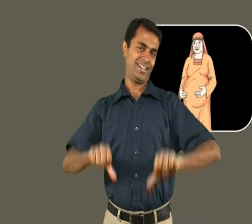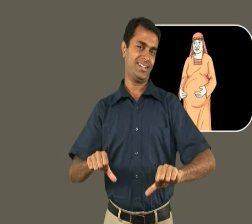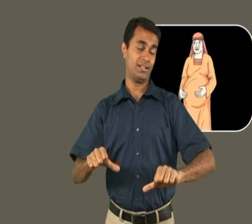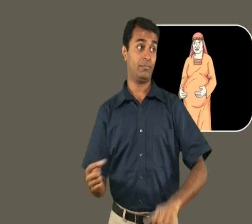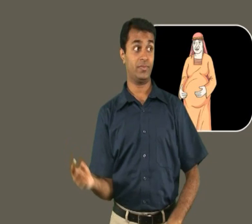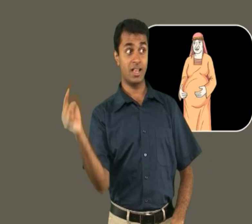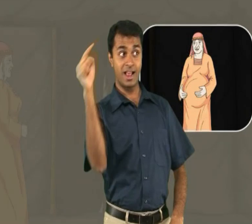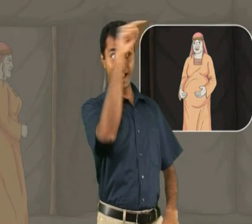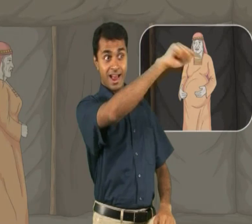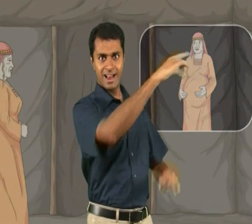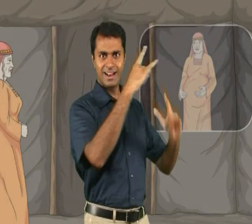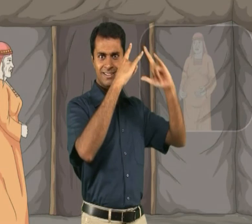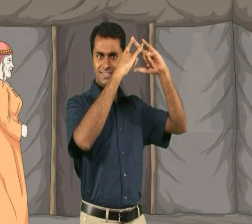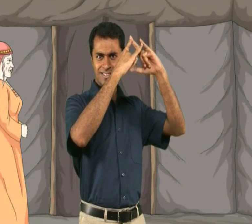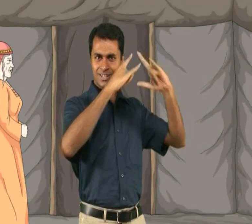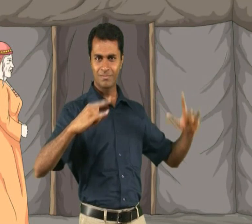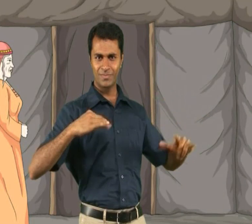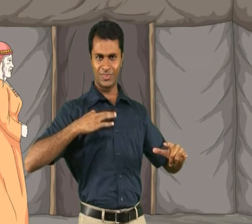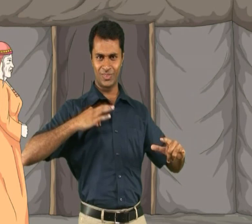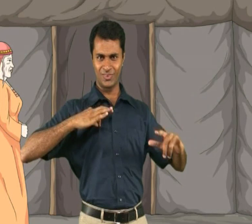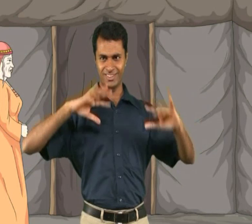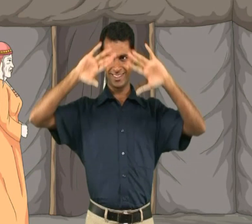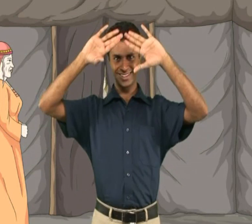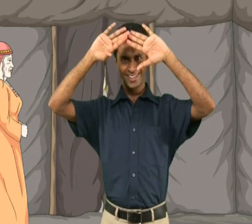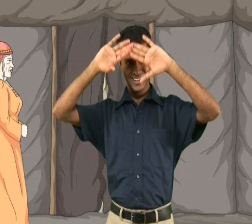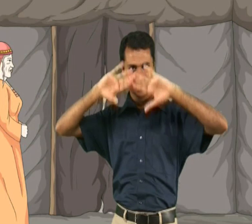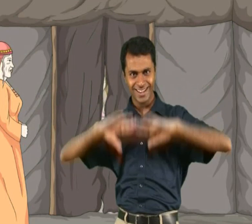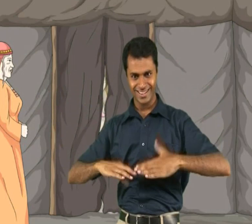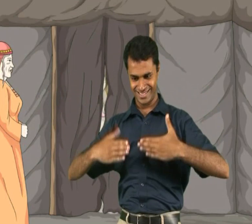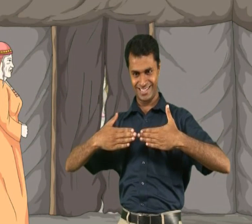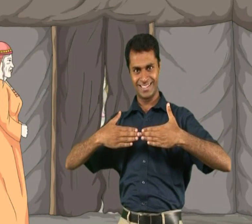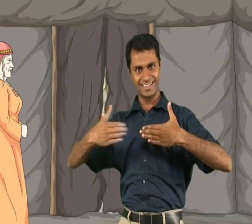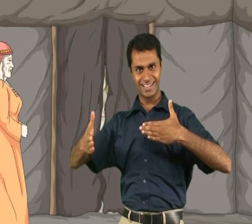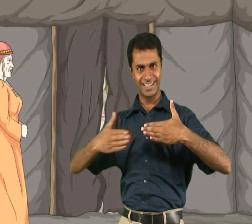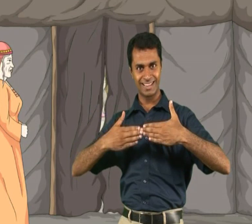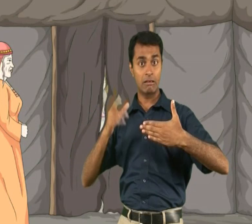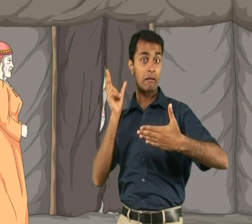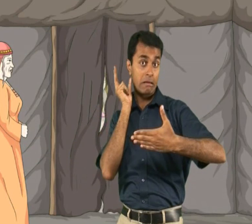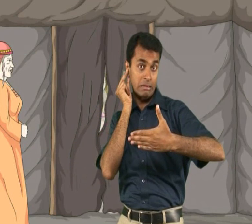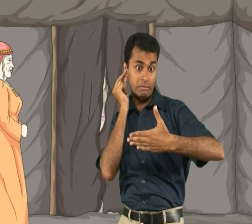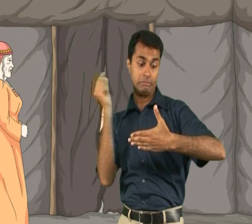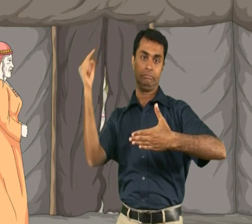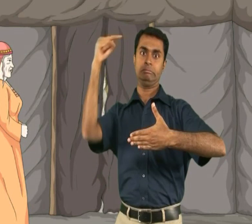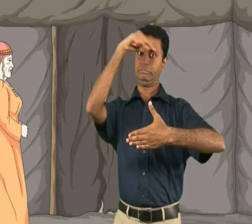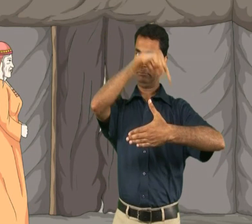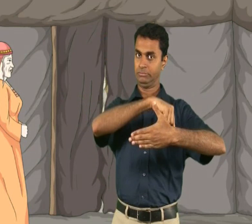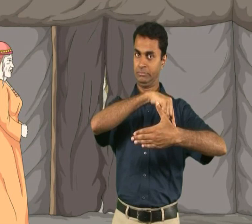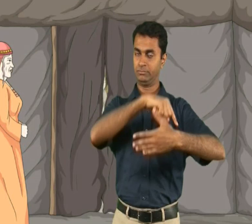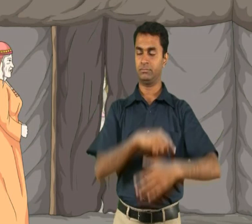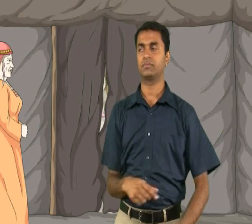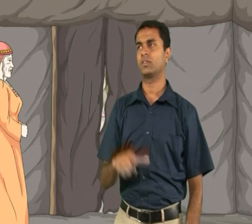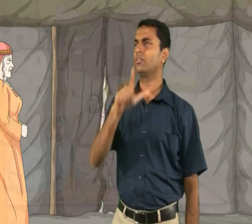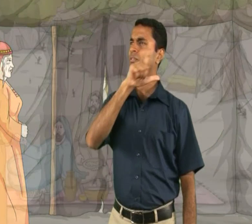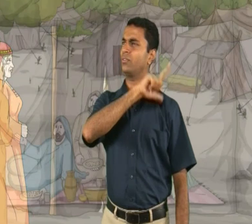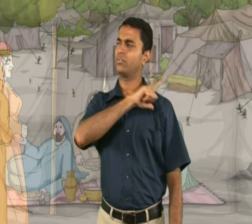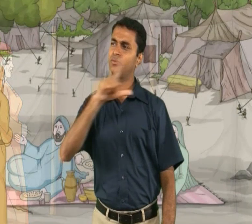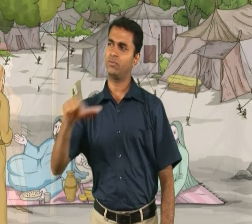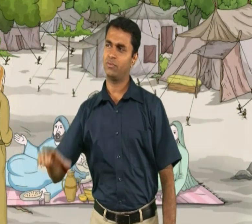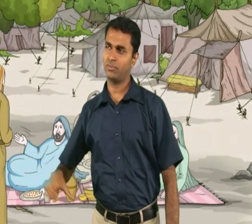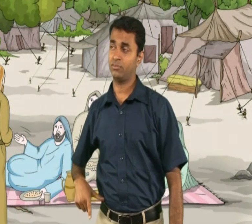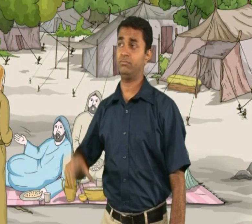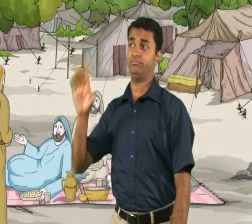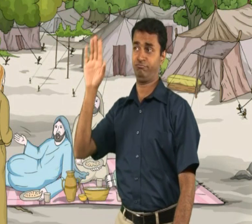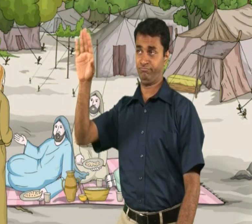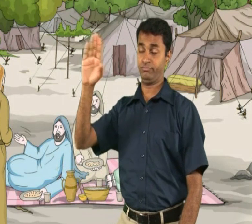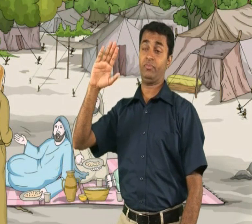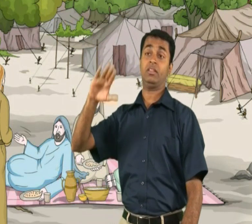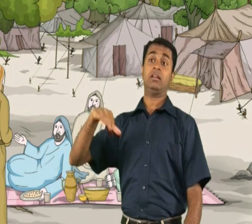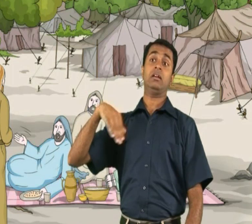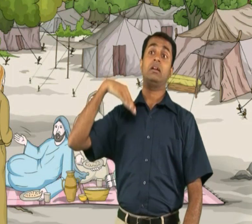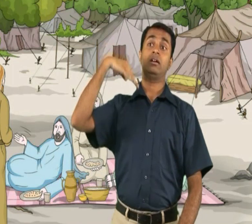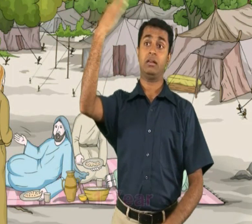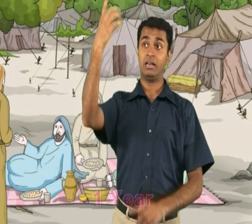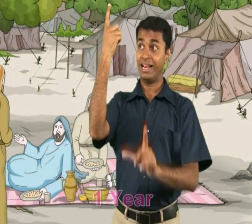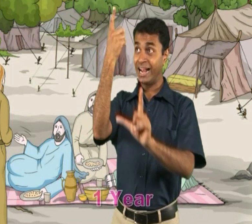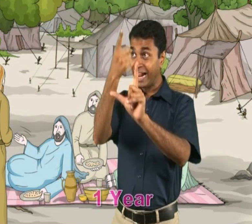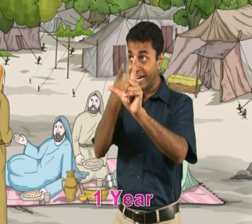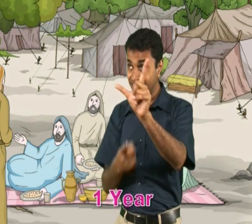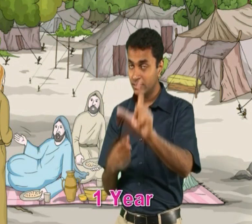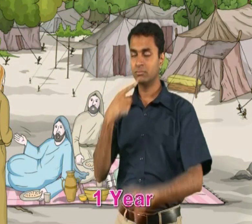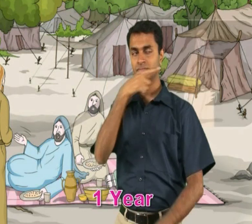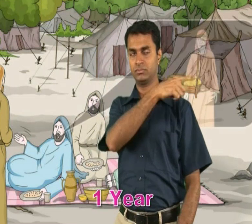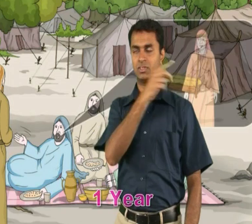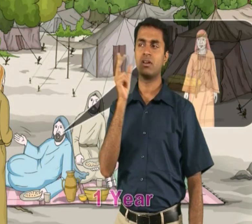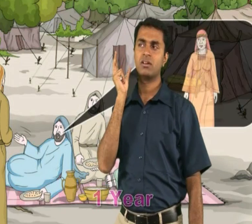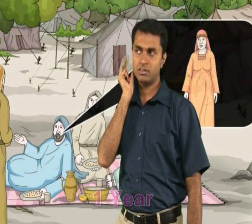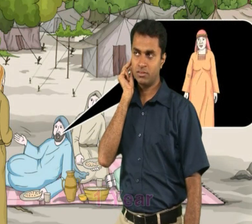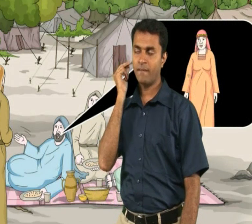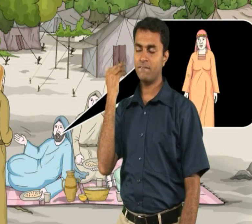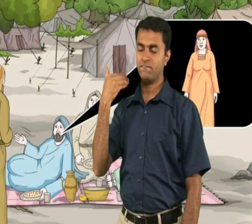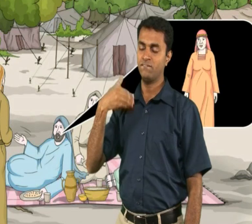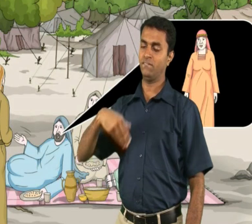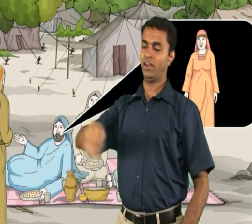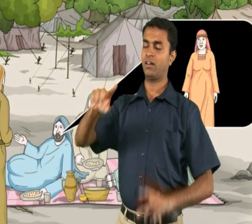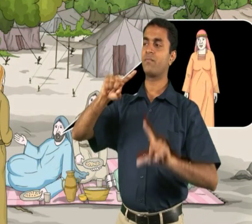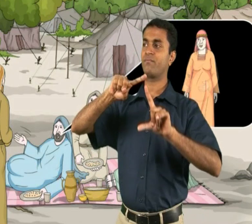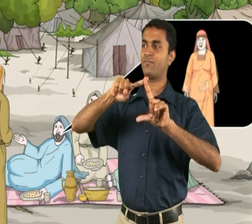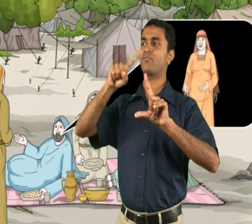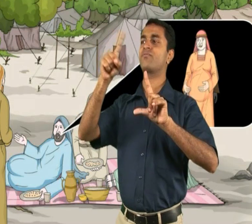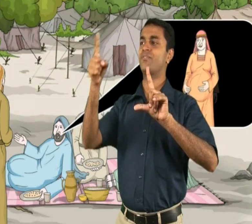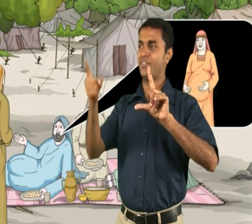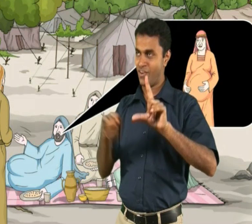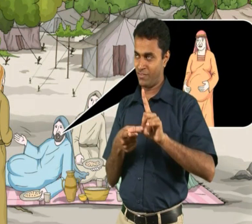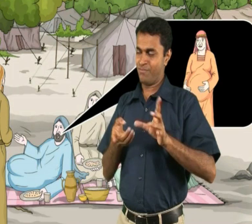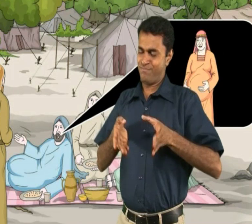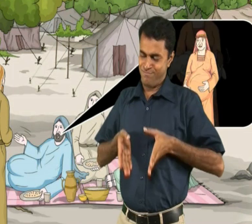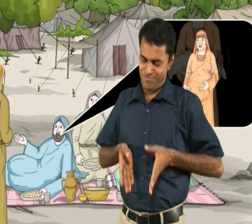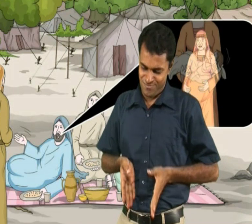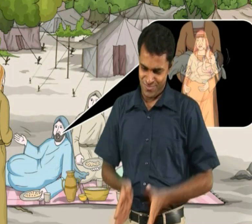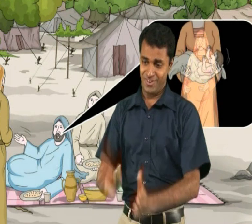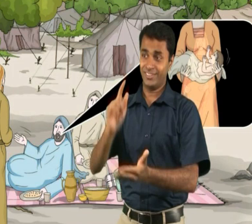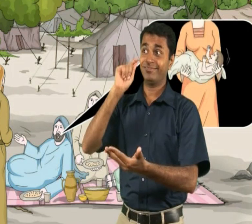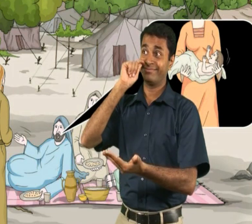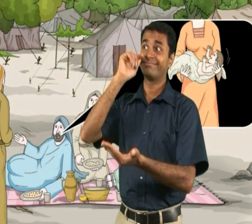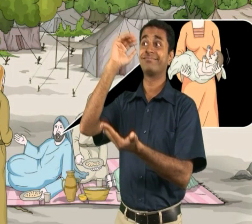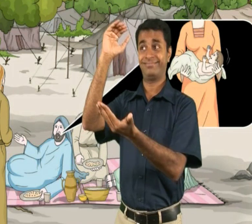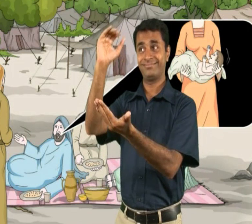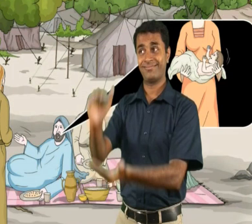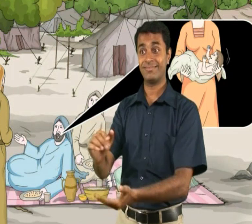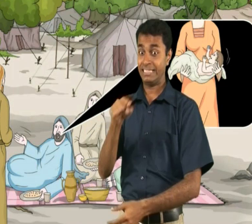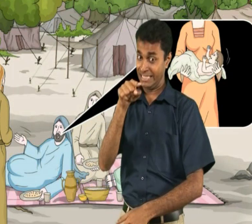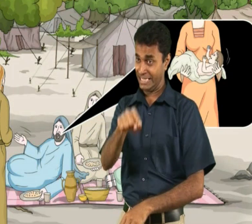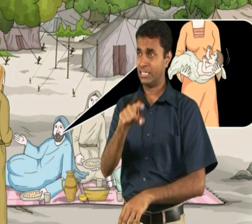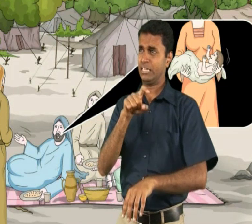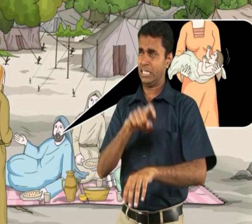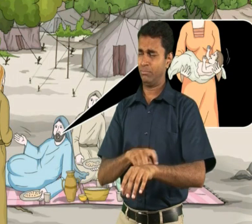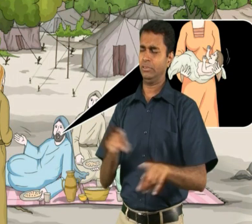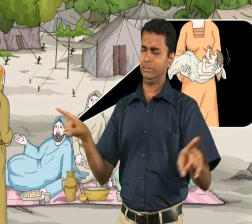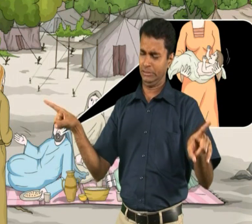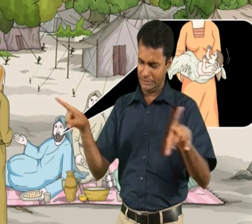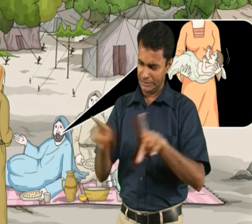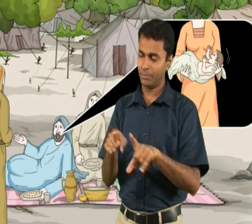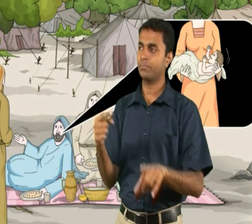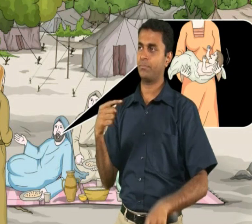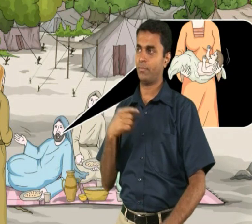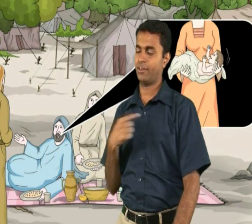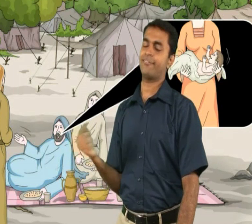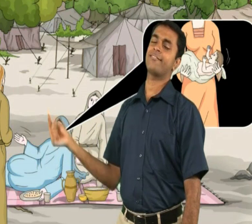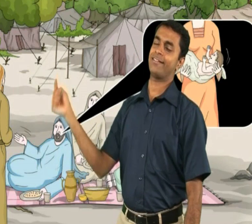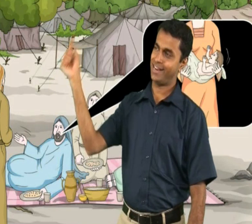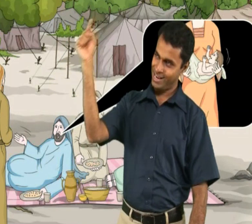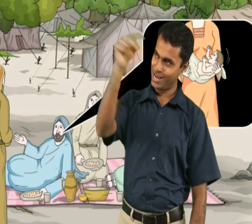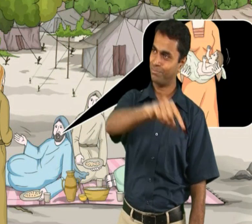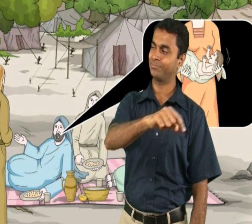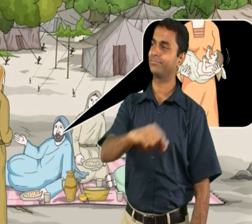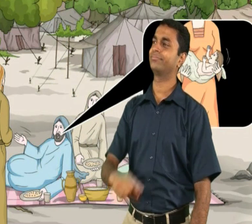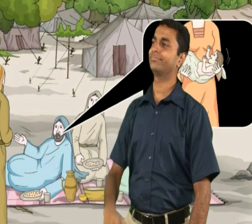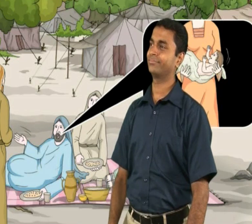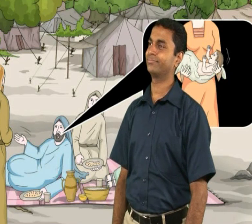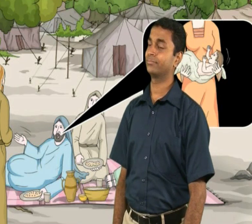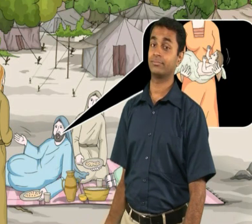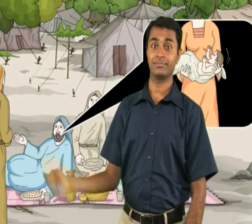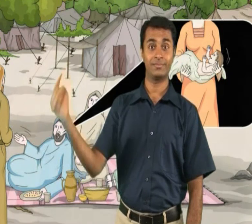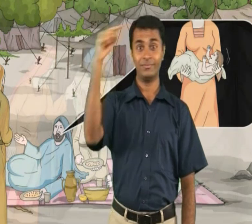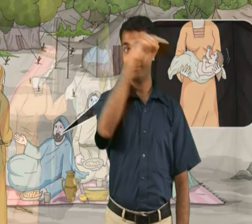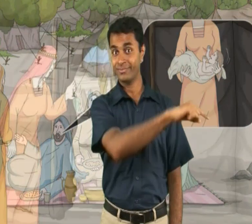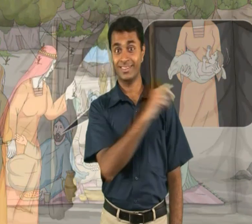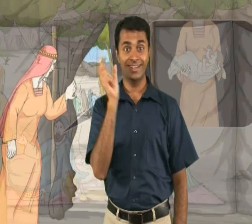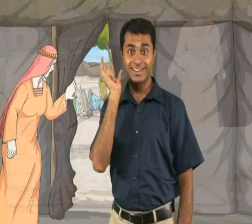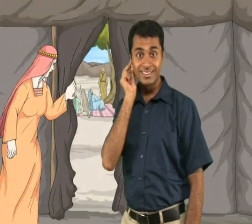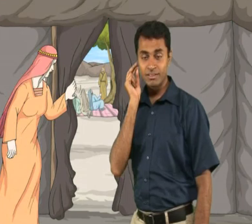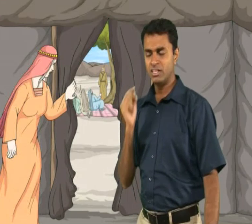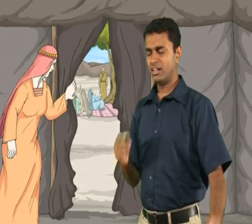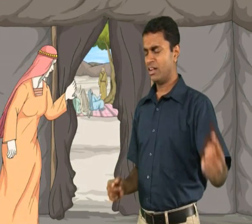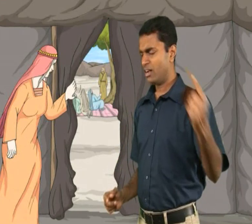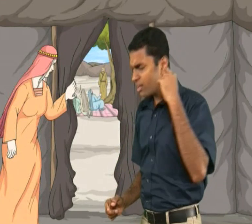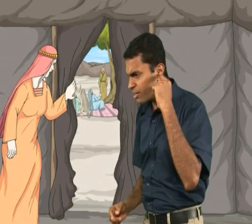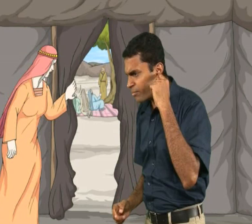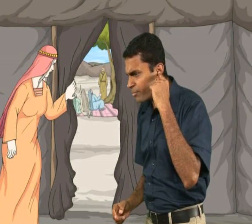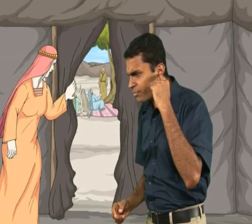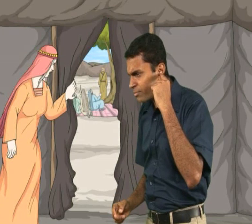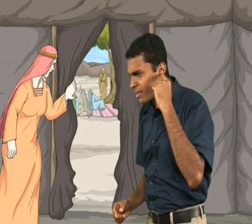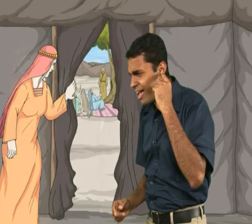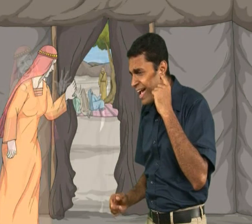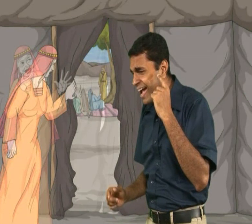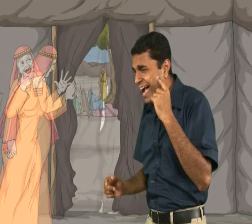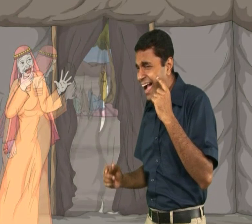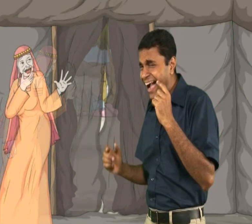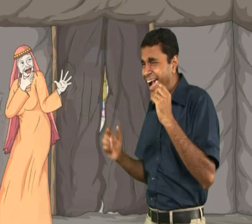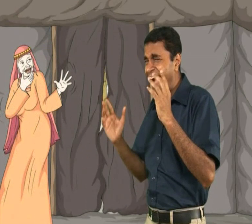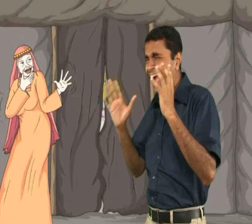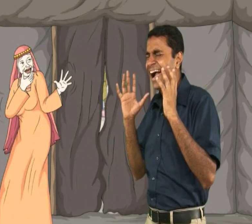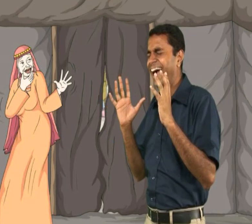Now Sarah was behind him, listening at the entrance to the tent. And Abraham and Sarah were already old and well along in years;